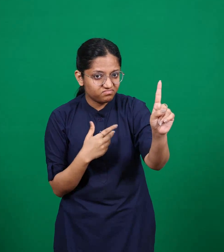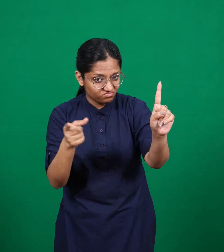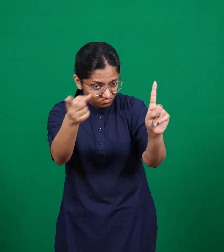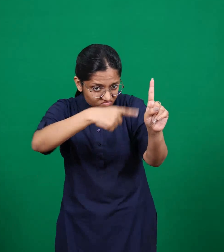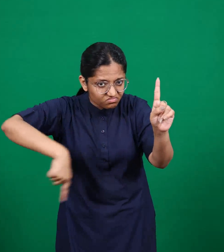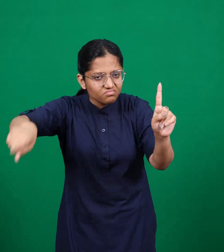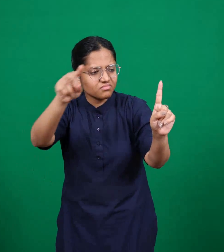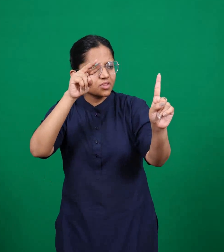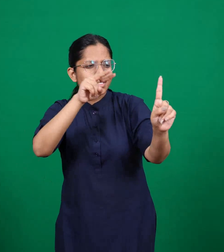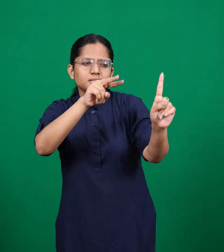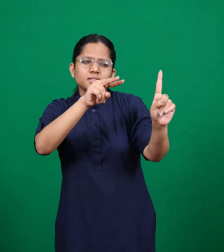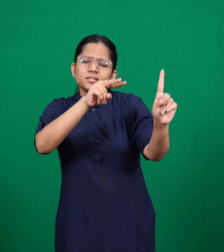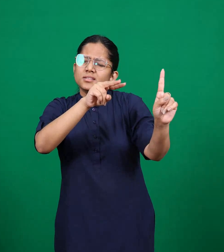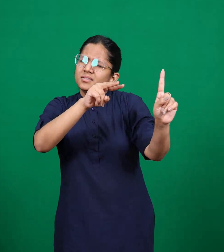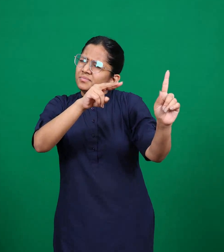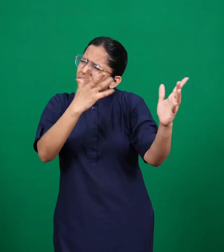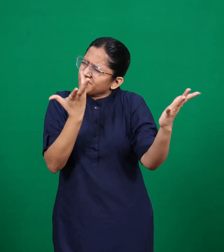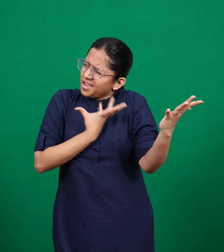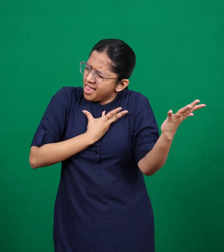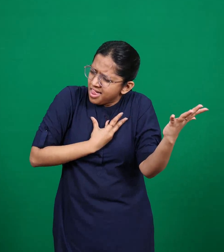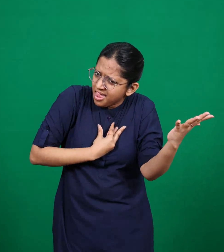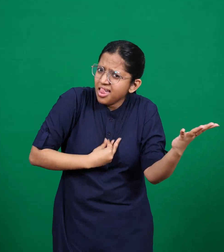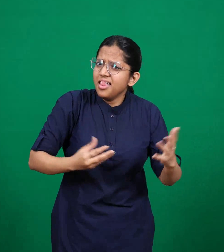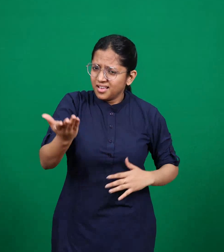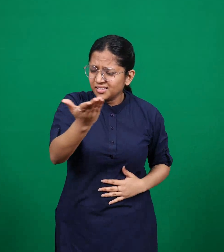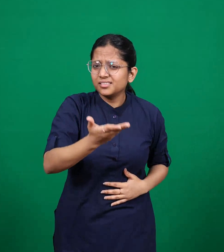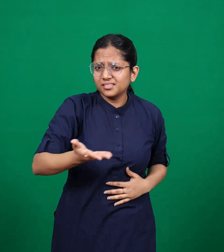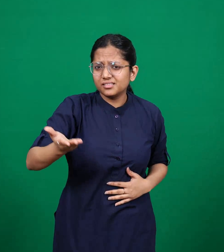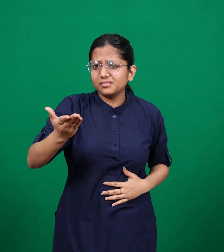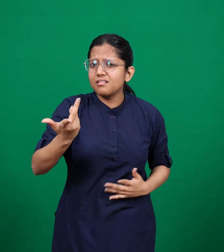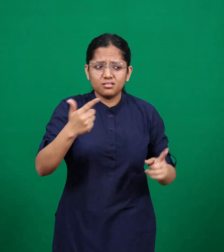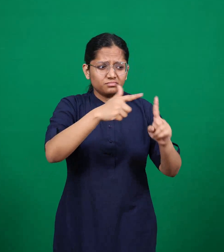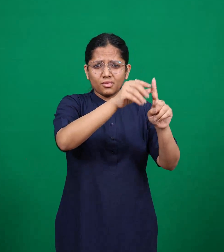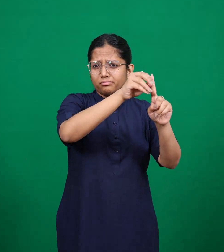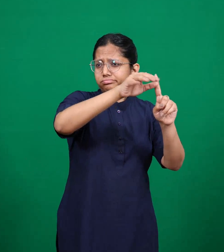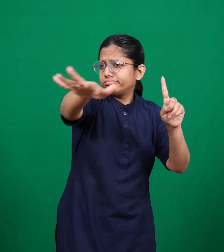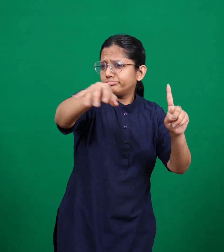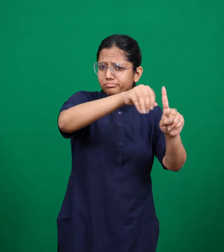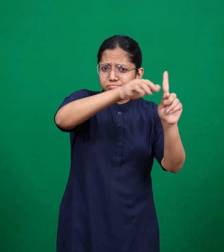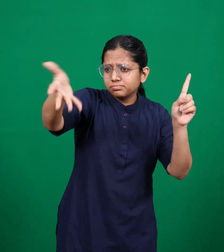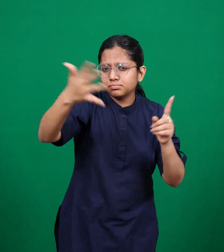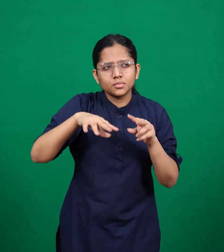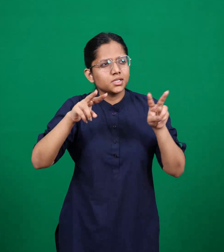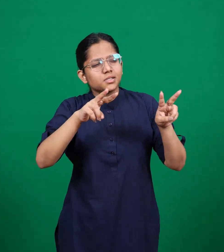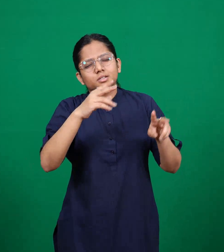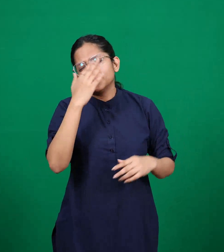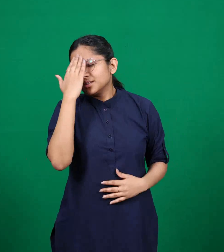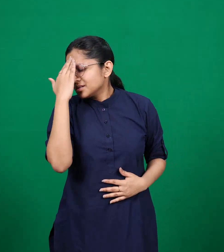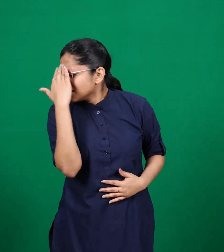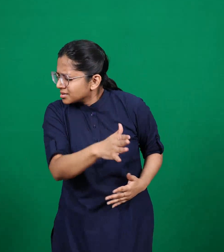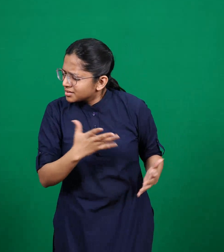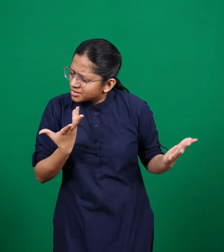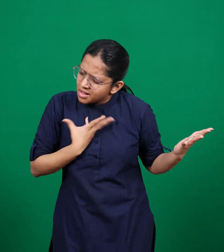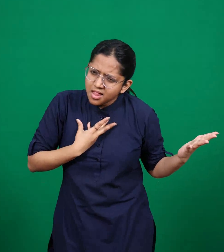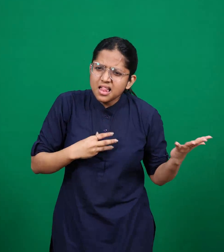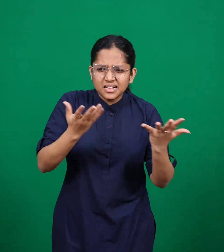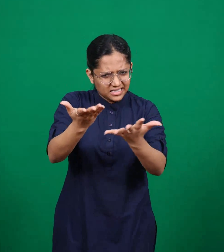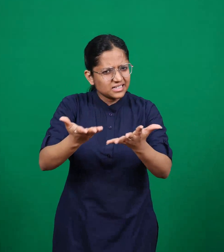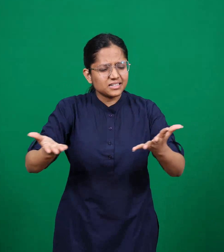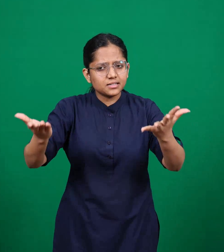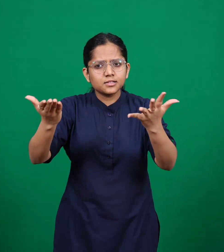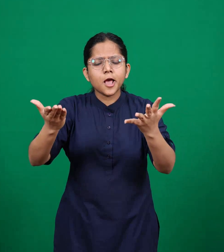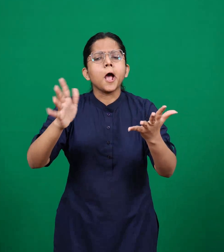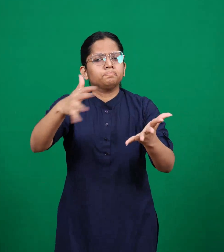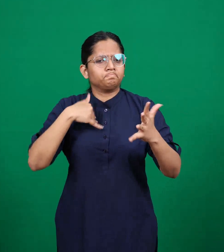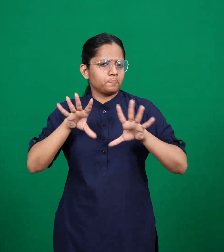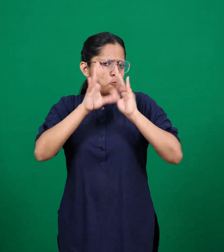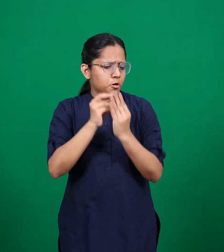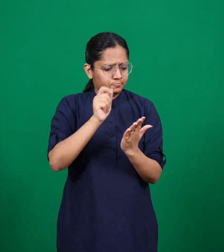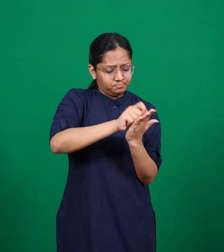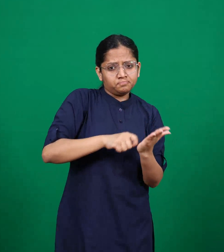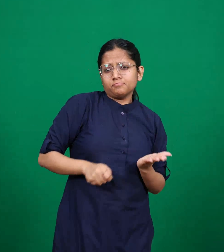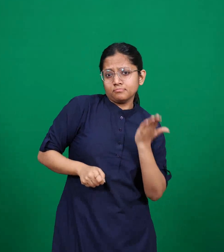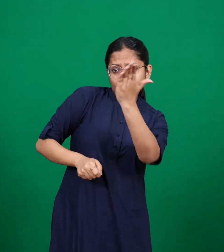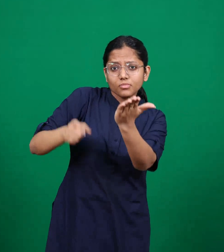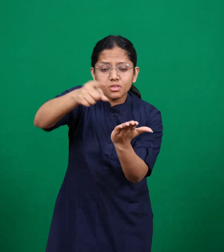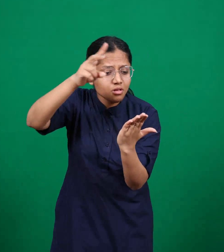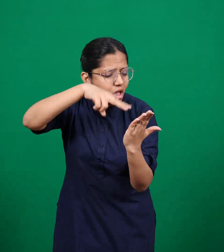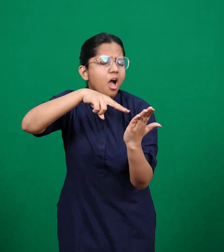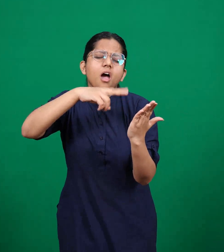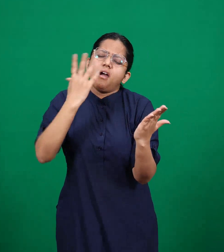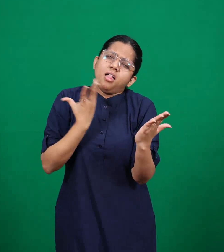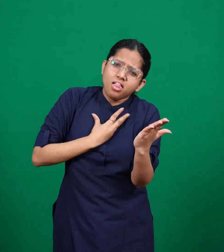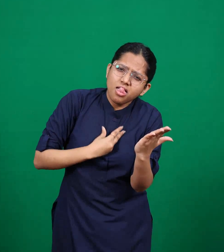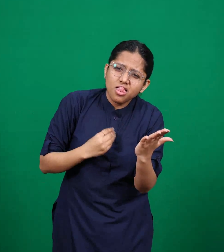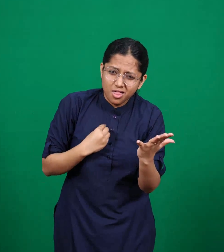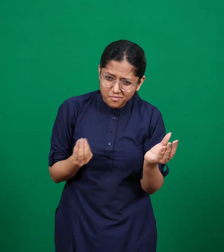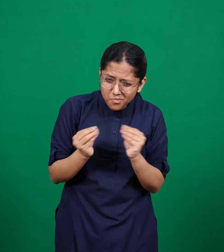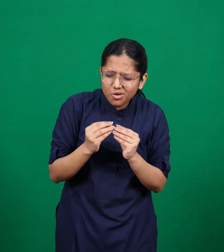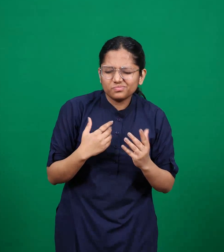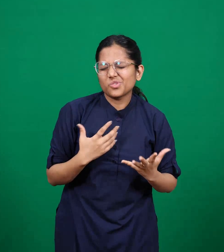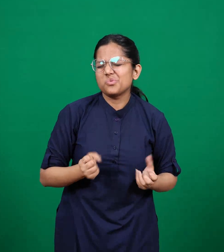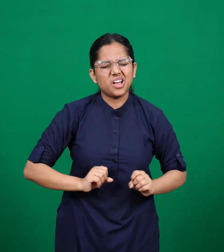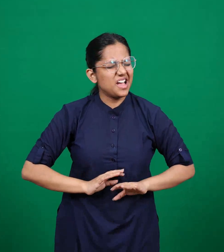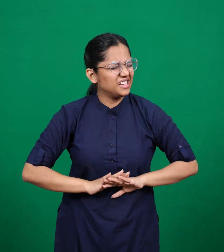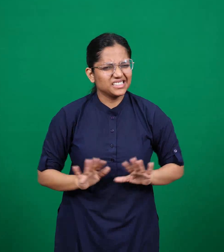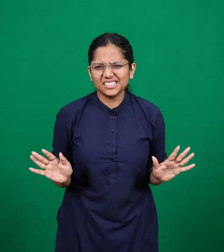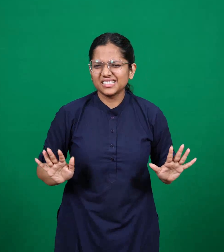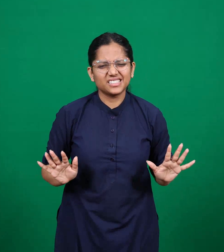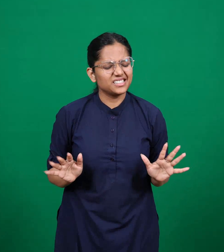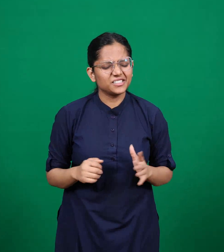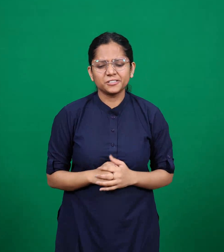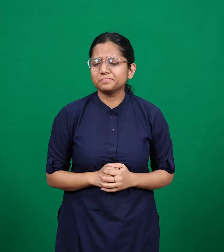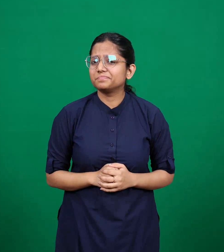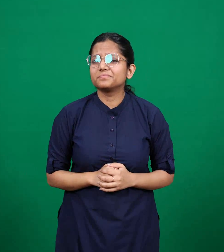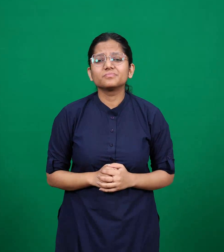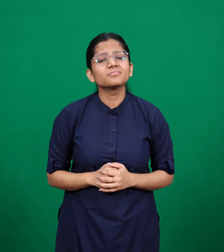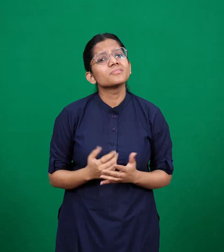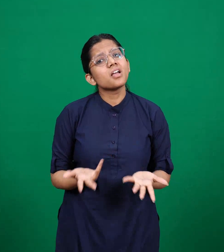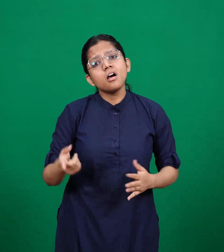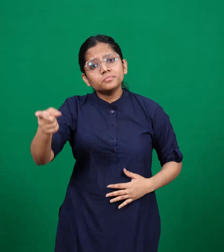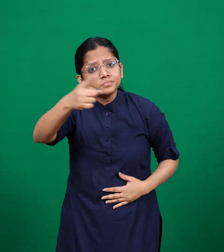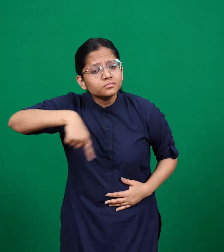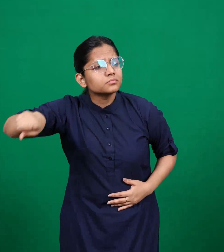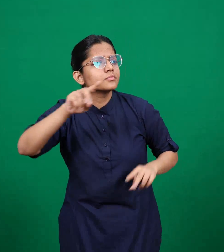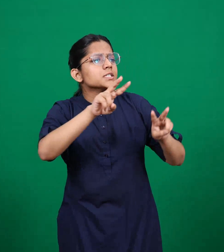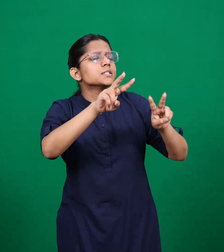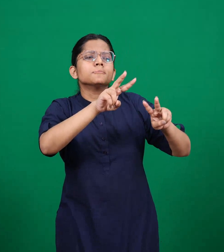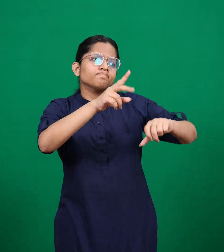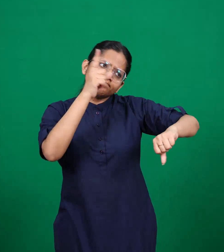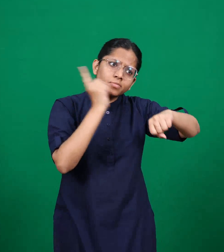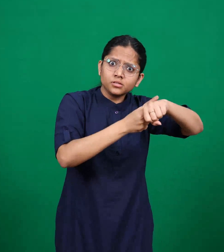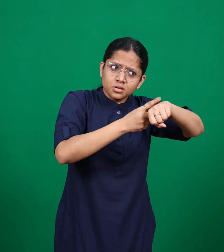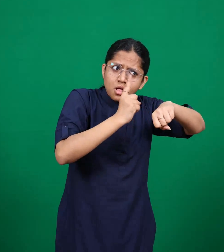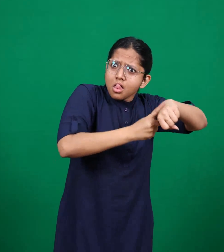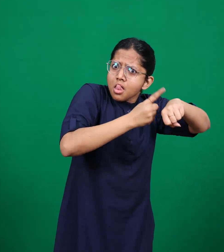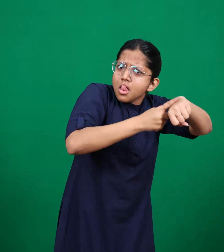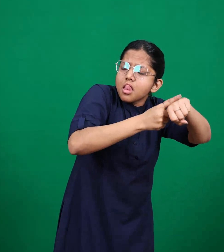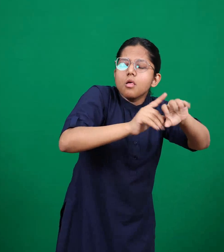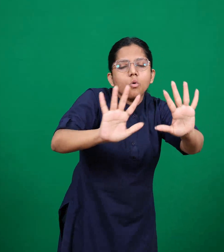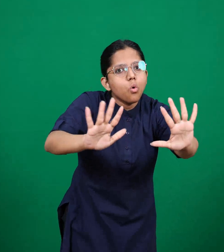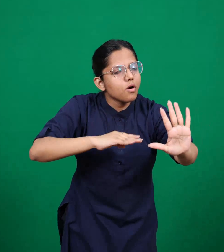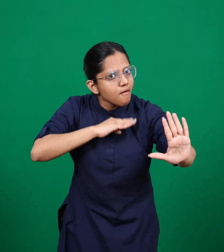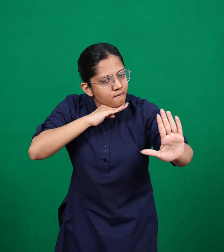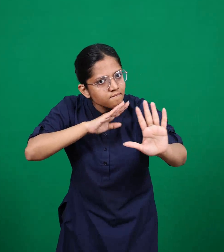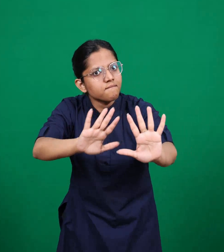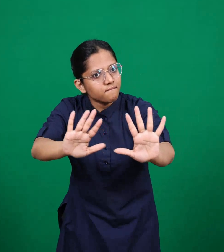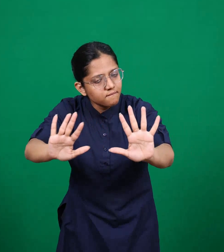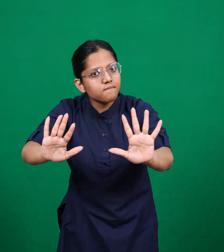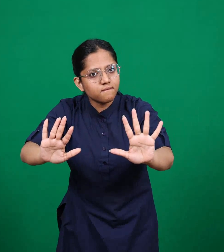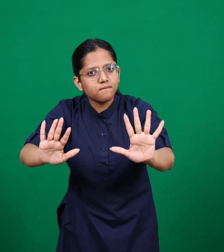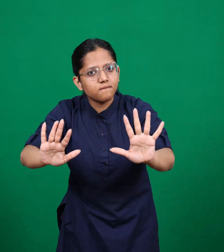The punishment imposed on him by the majority is sufficient for him.